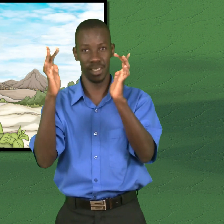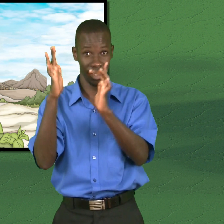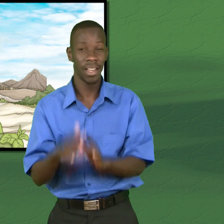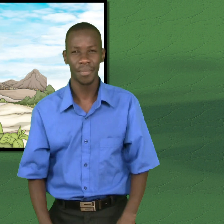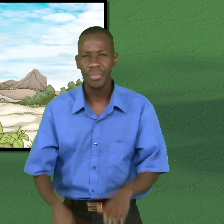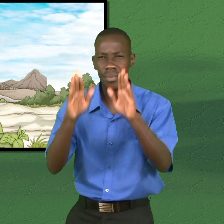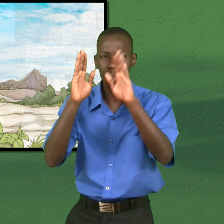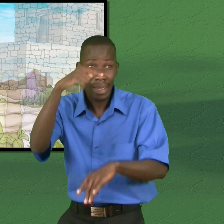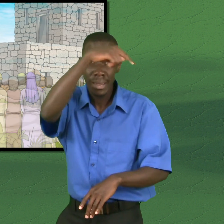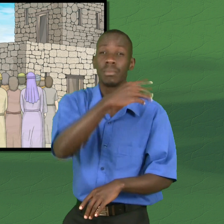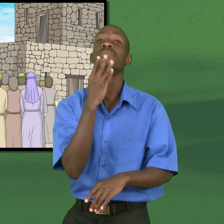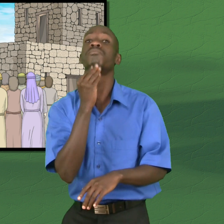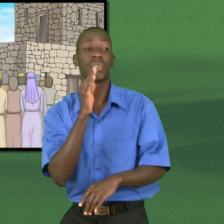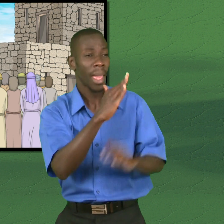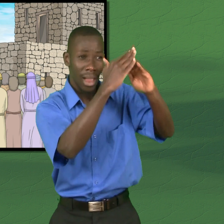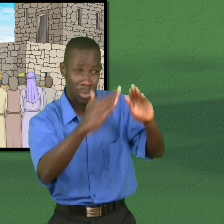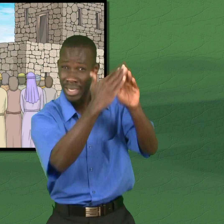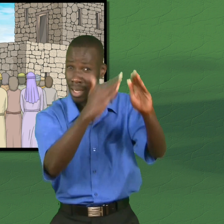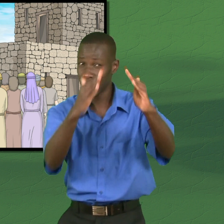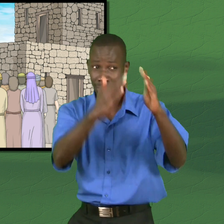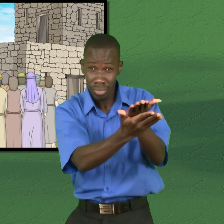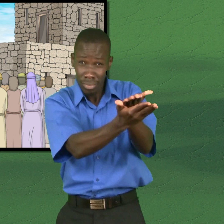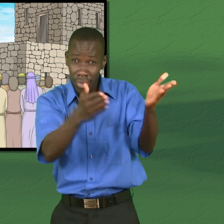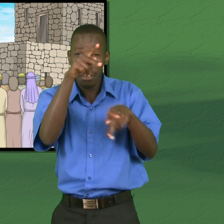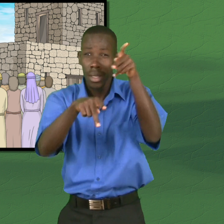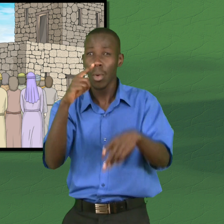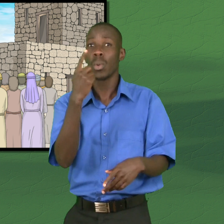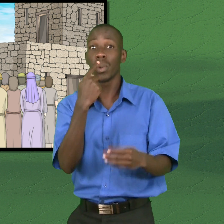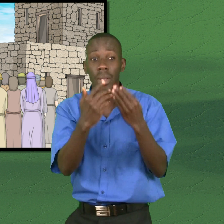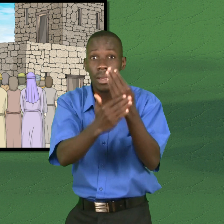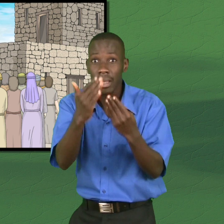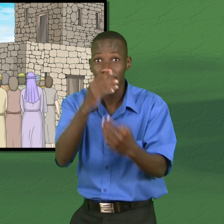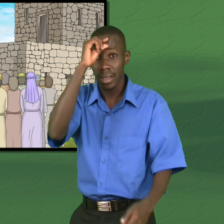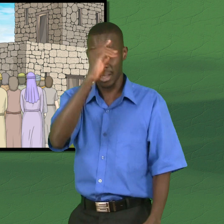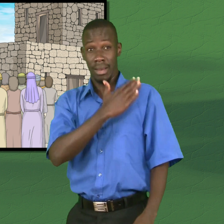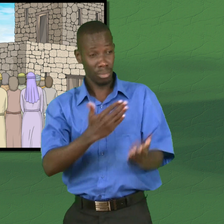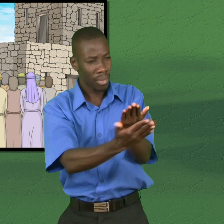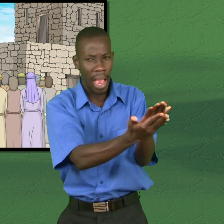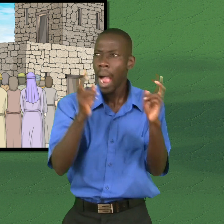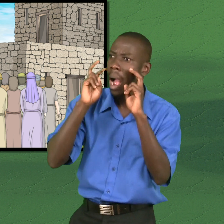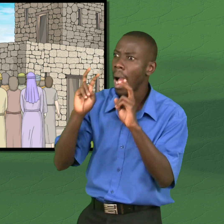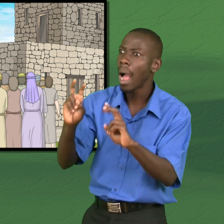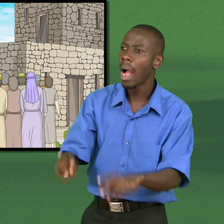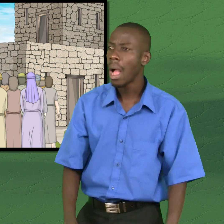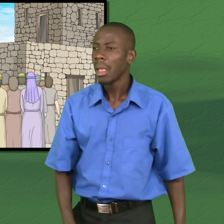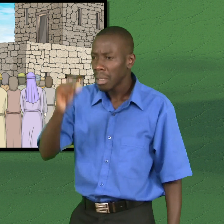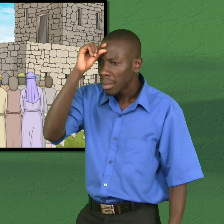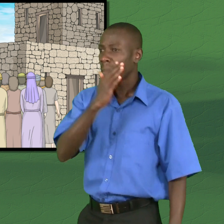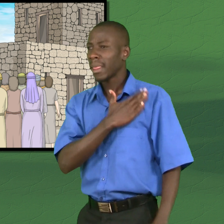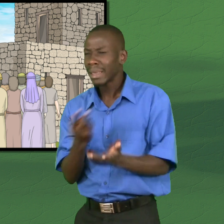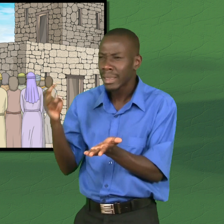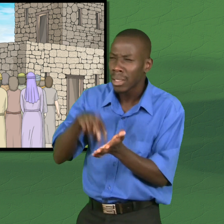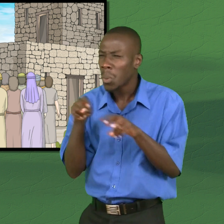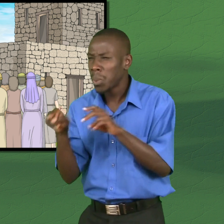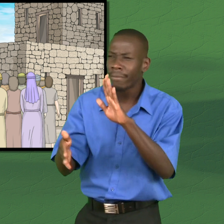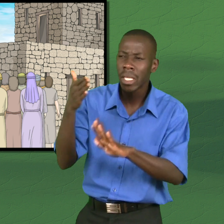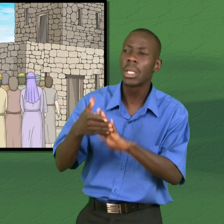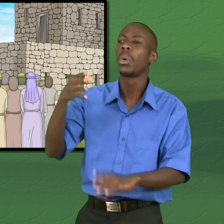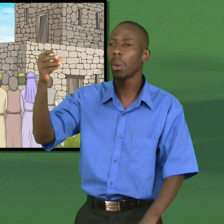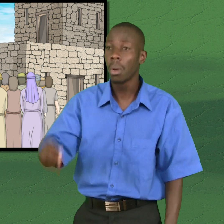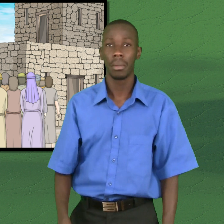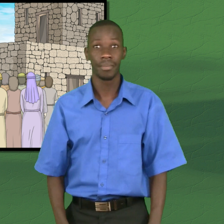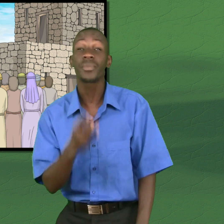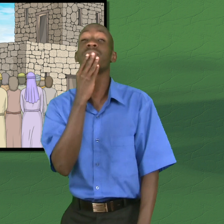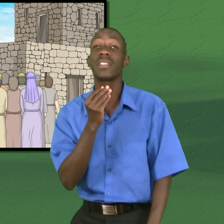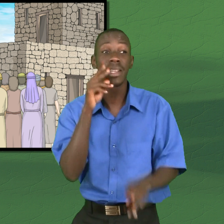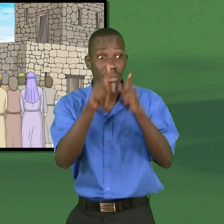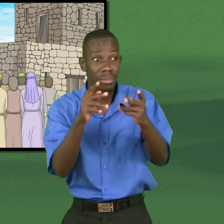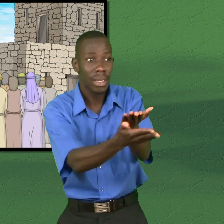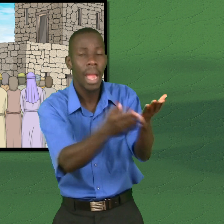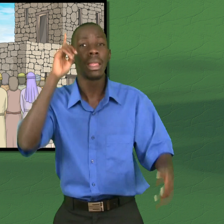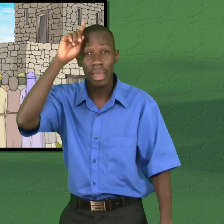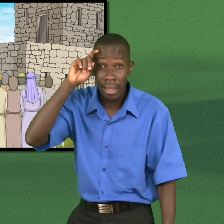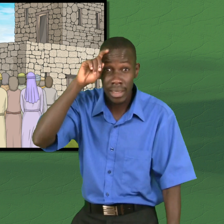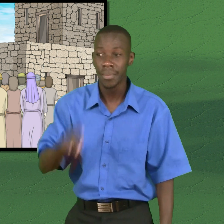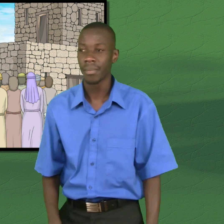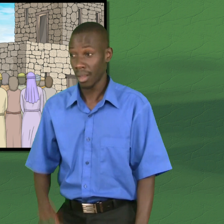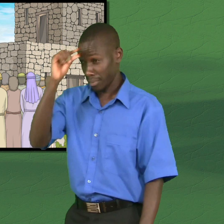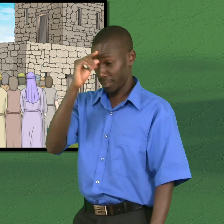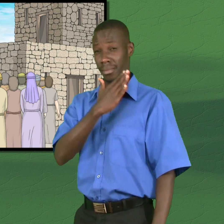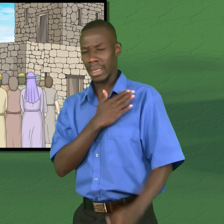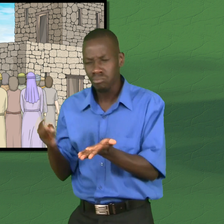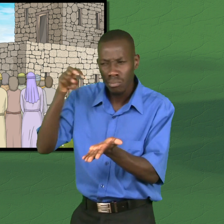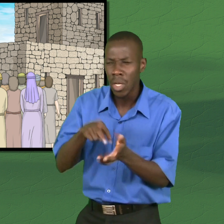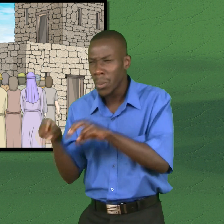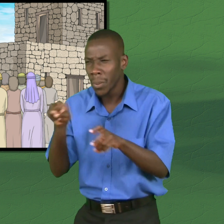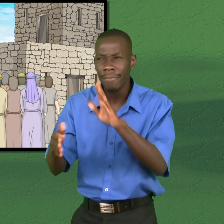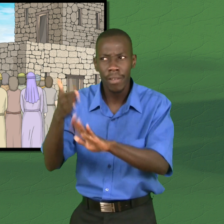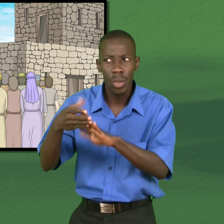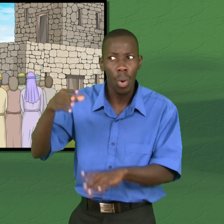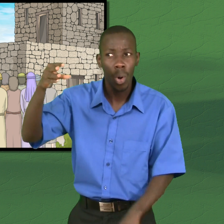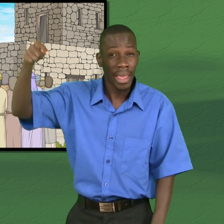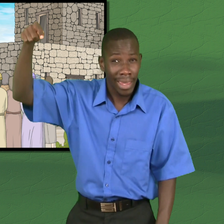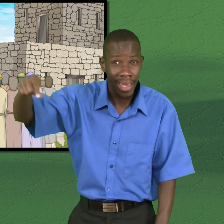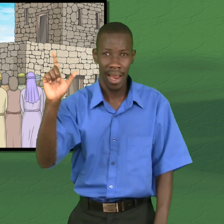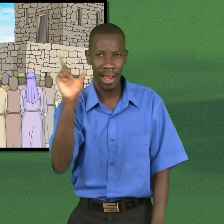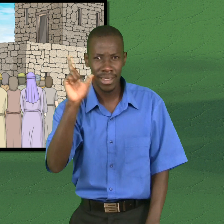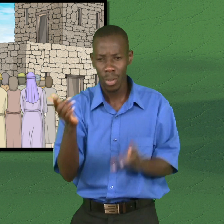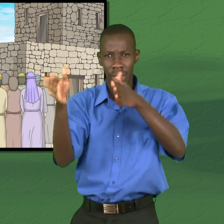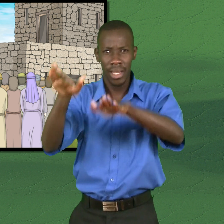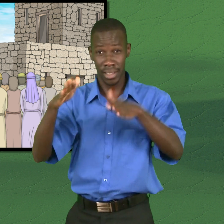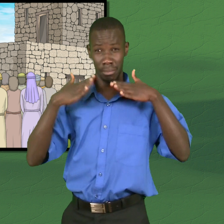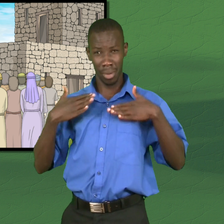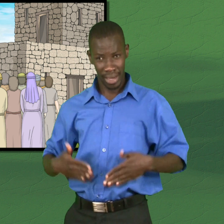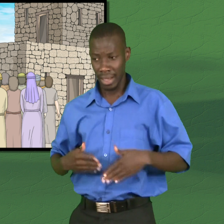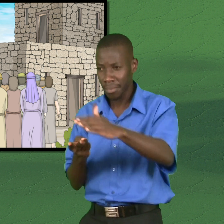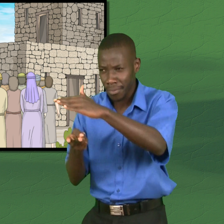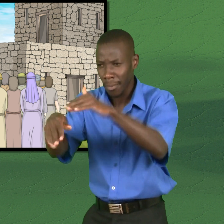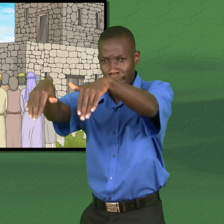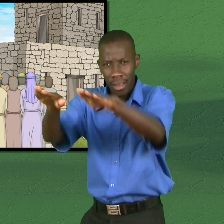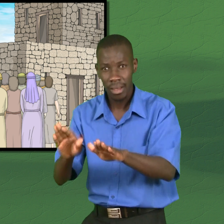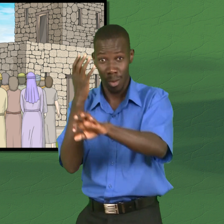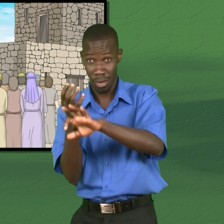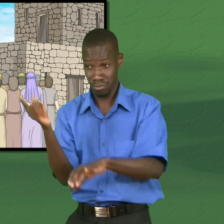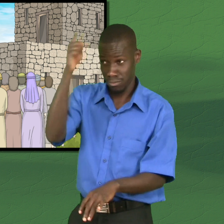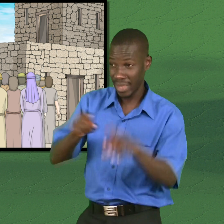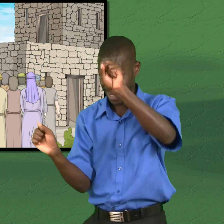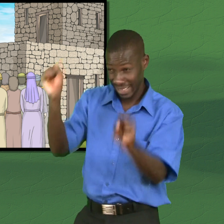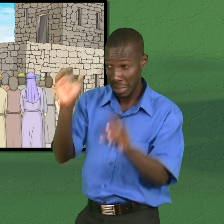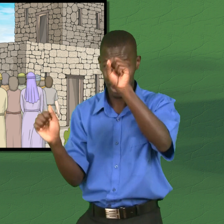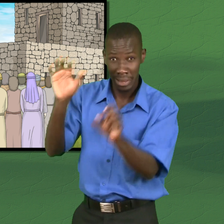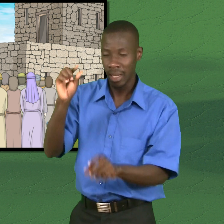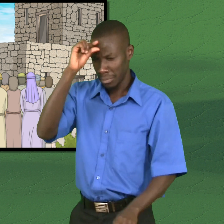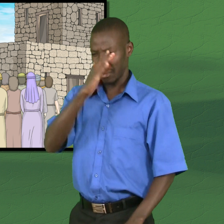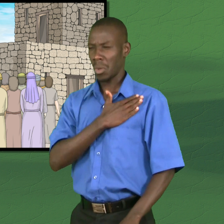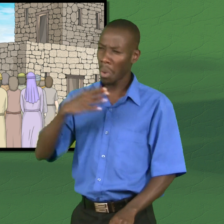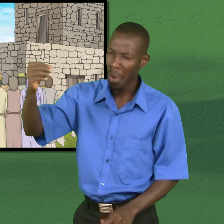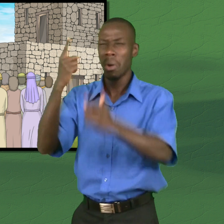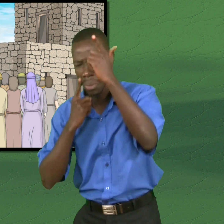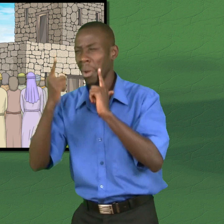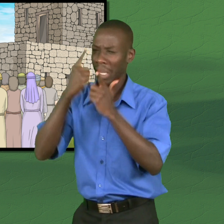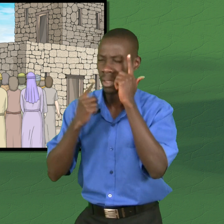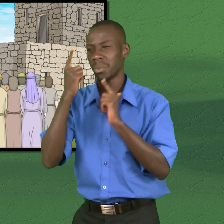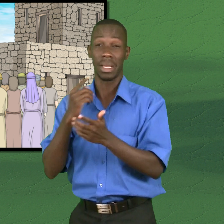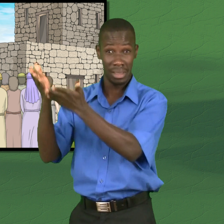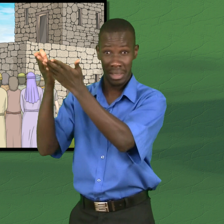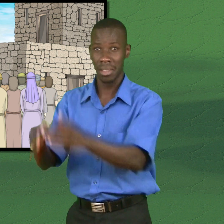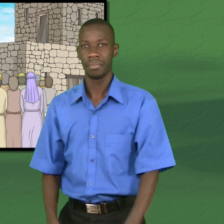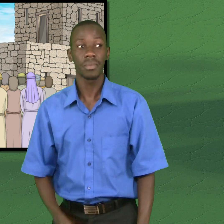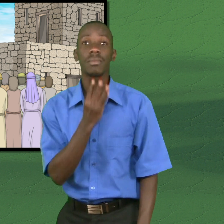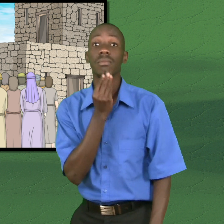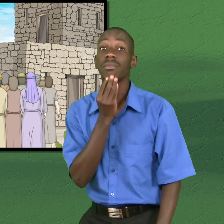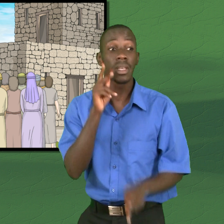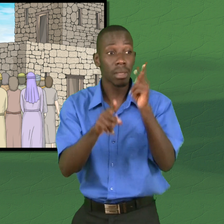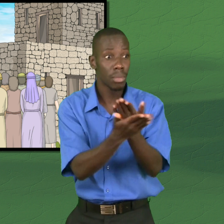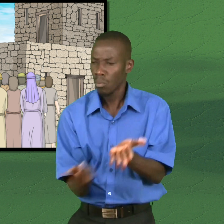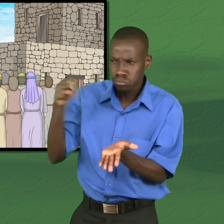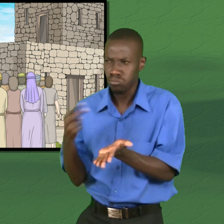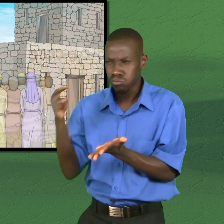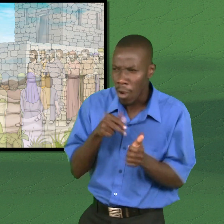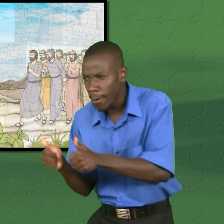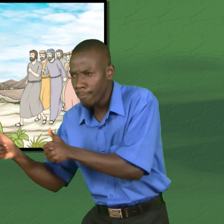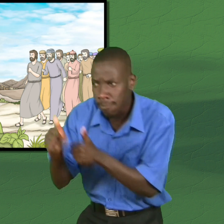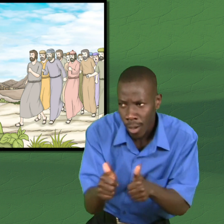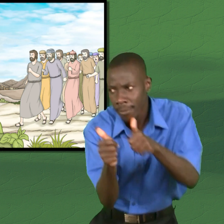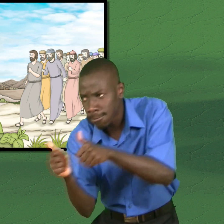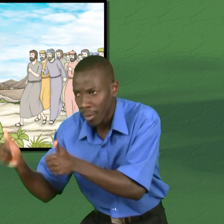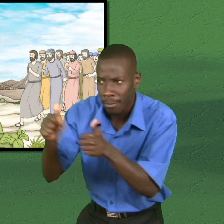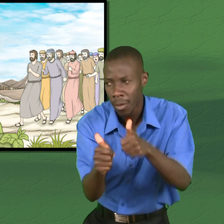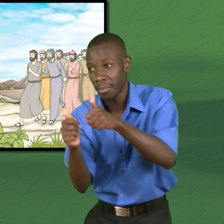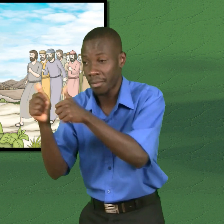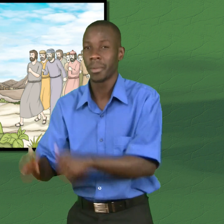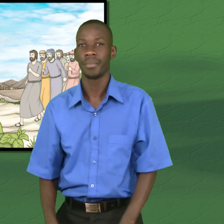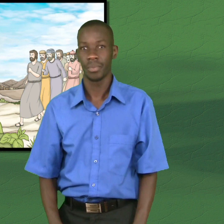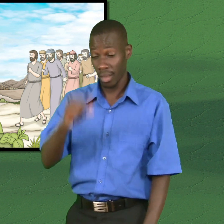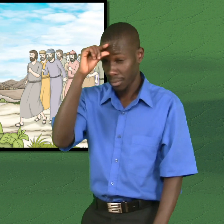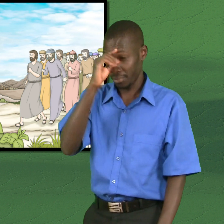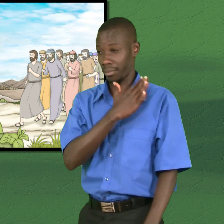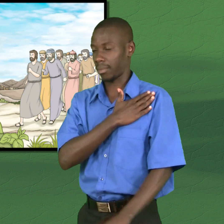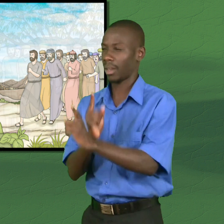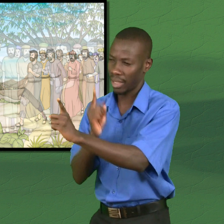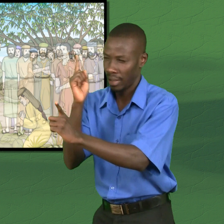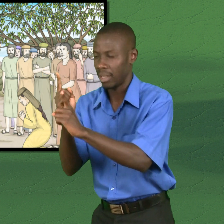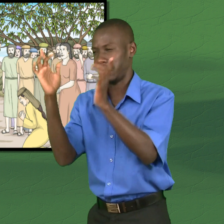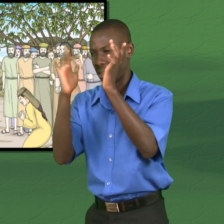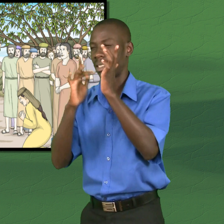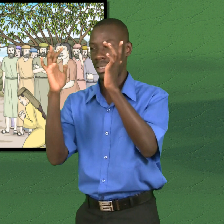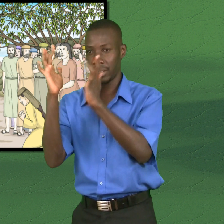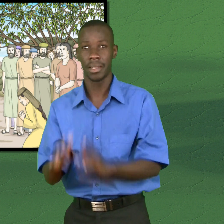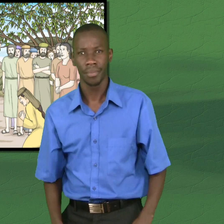When the Jews who were in the house consoling Mary saw how quickly she got up and went out, they followed her, supposing she was going to the tomb to mourn there.